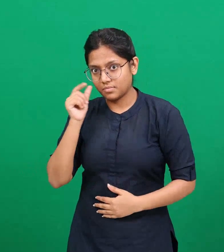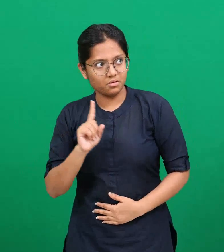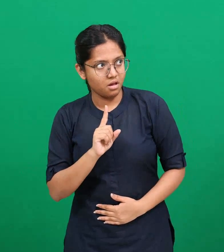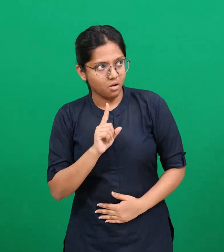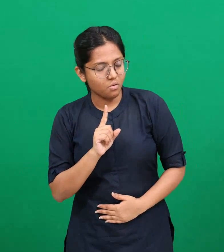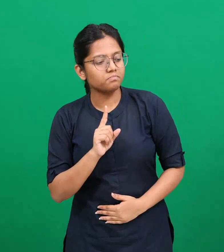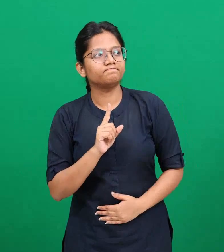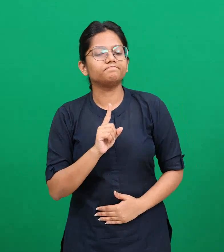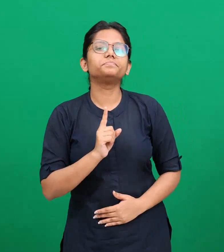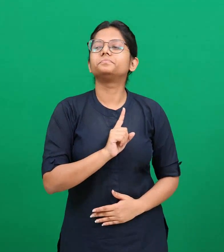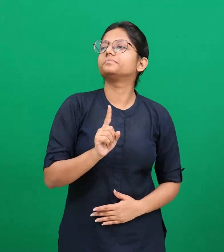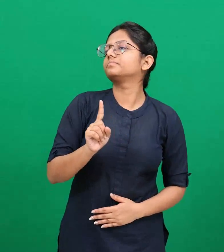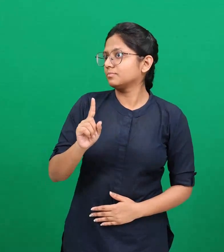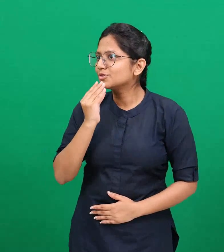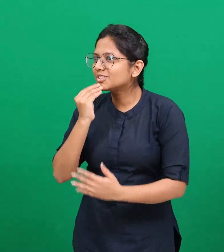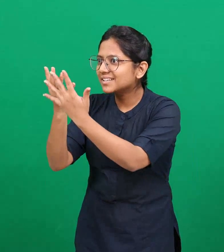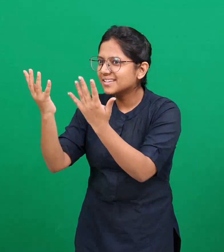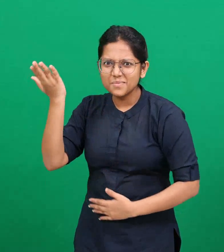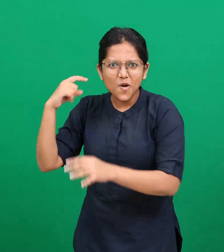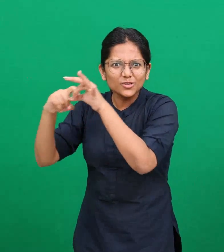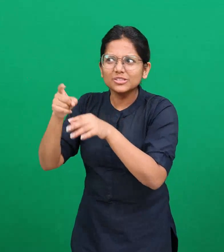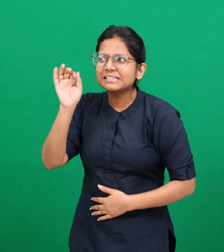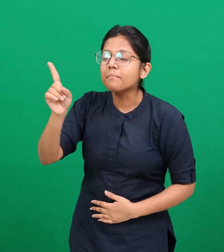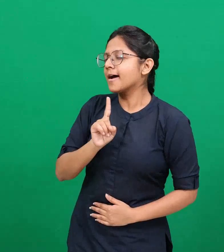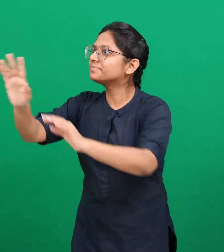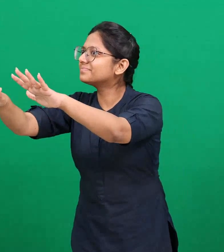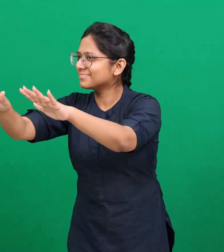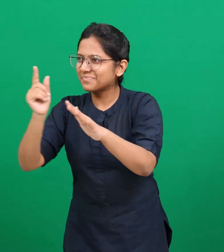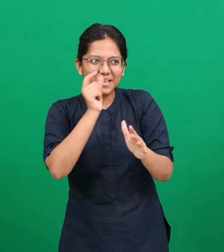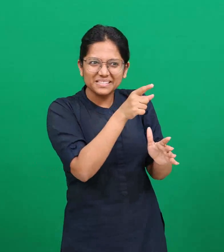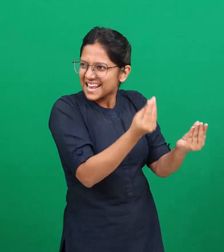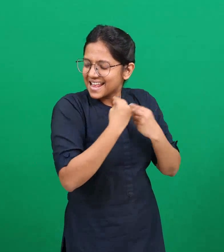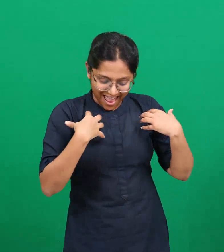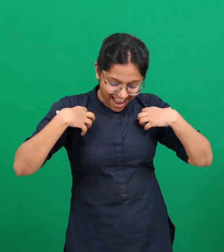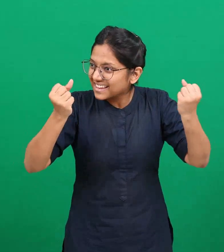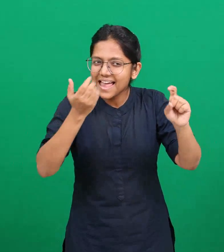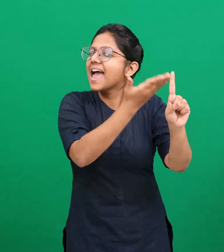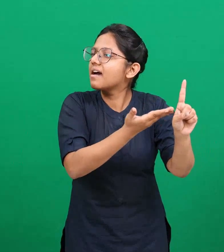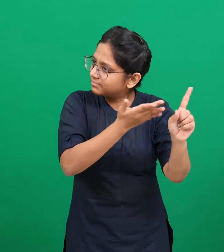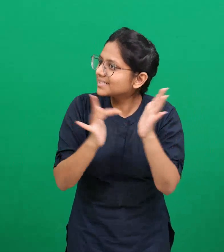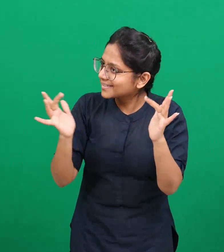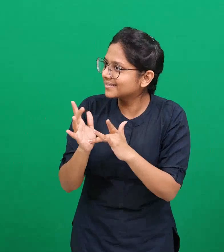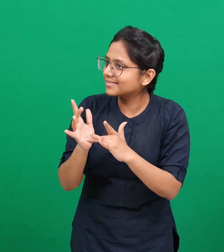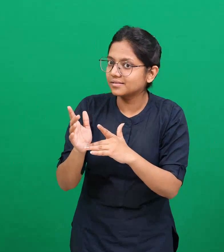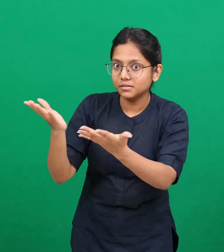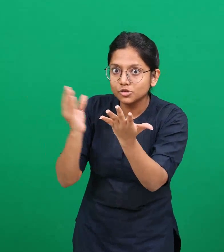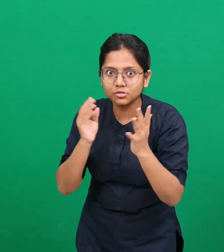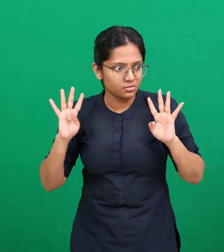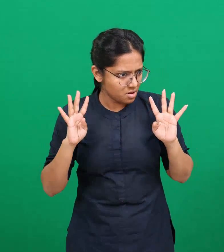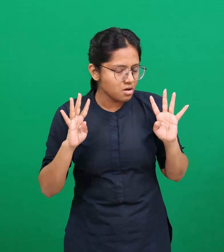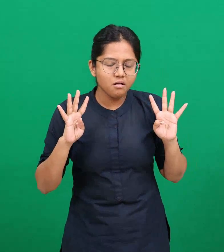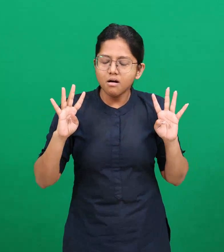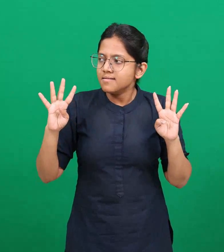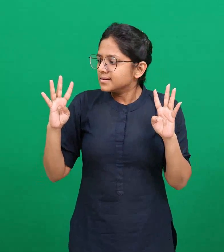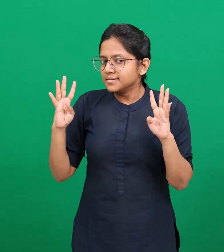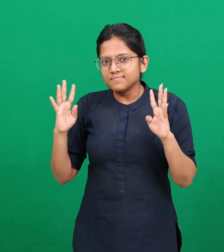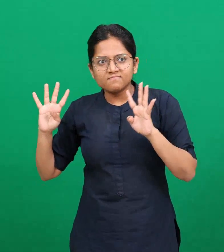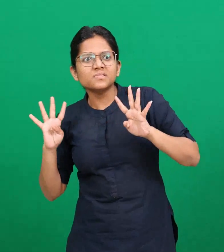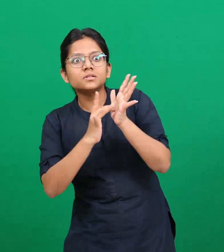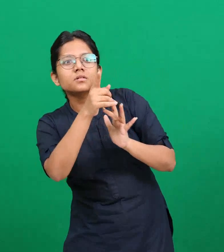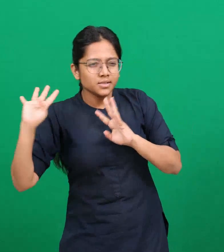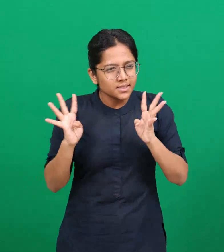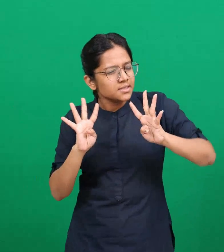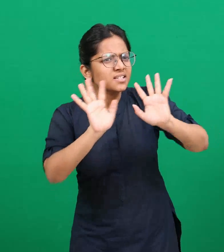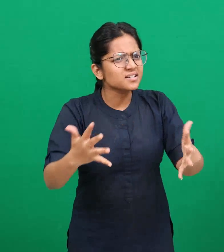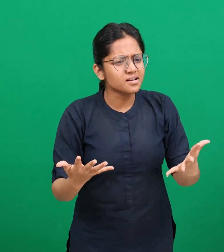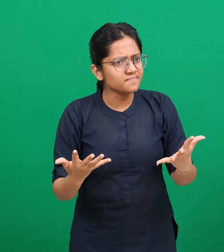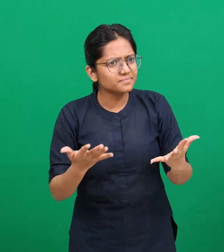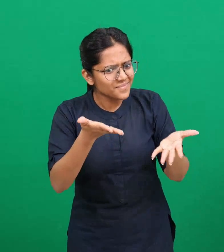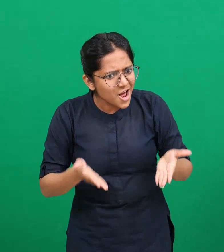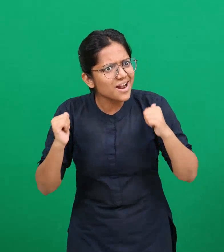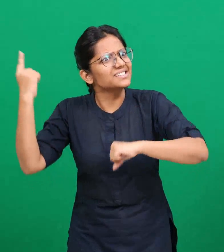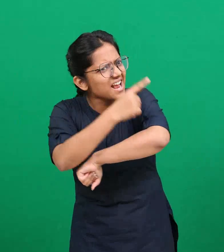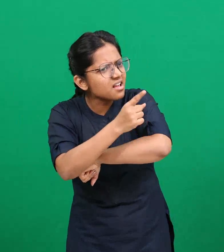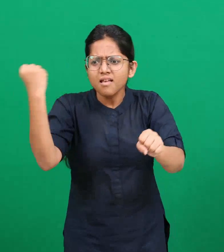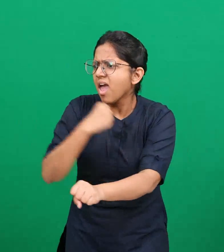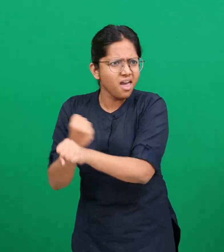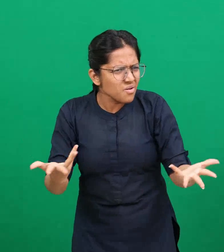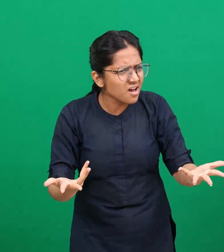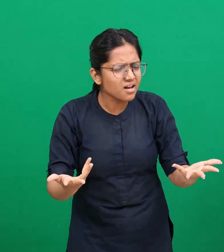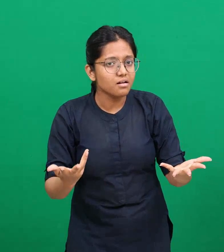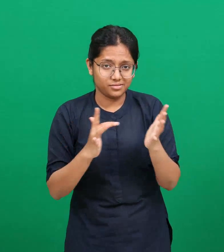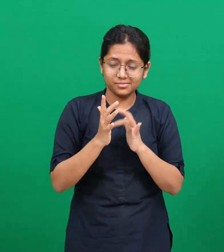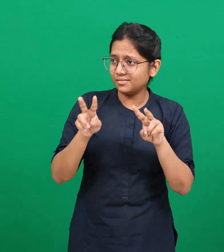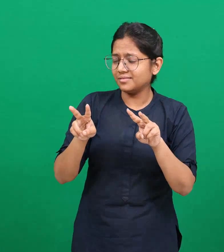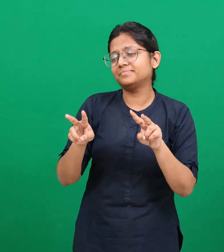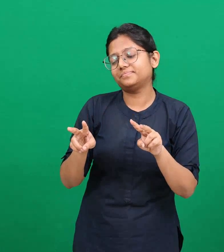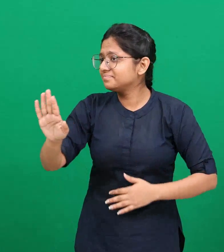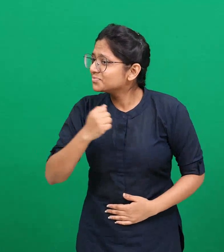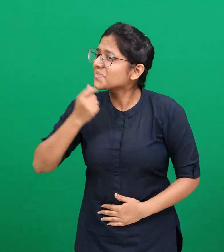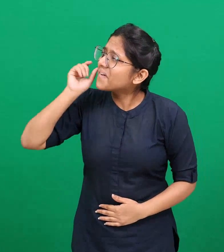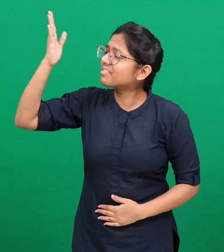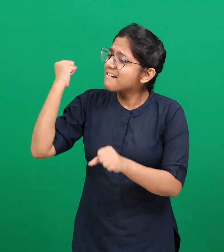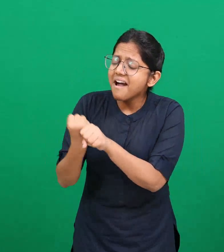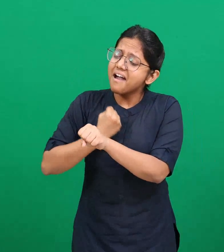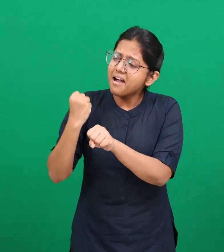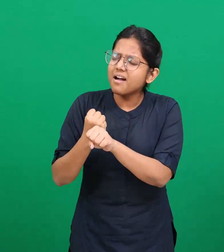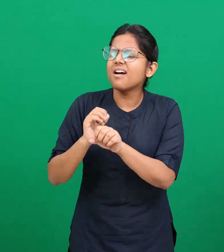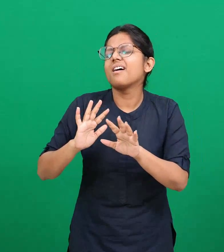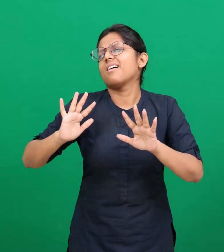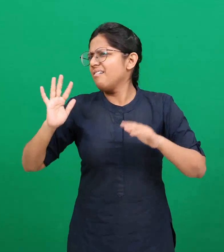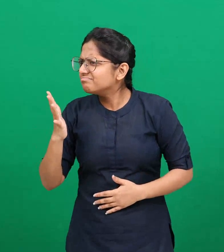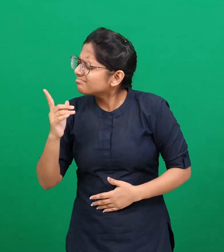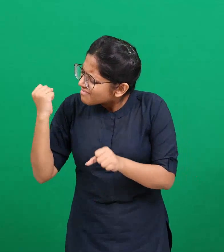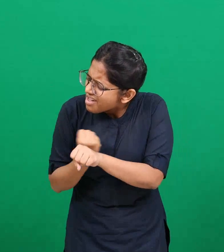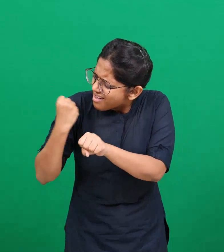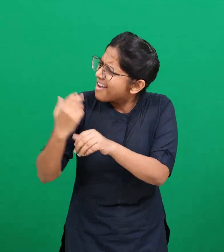And the man went away and told the Jews that it was Jesus who had made him well. Now because Jesus was doing these things on the Sabbath, the Jews began to persecute Him.